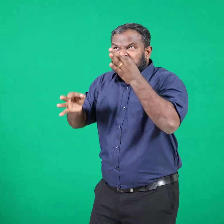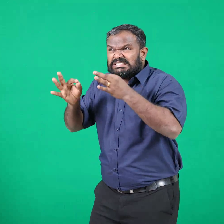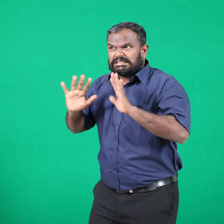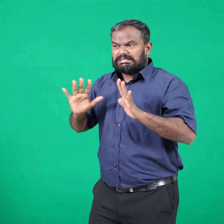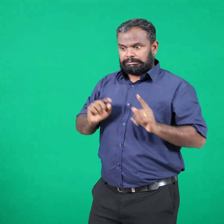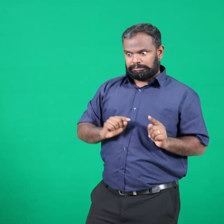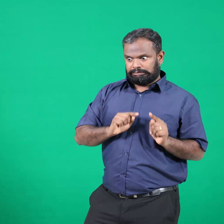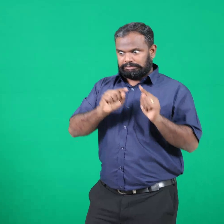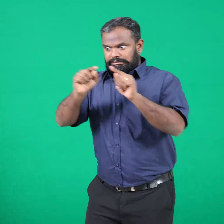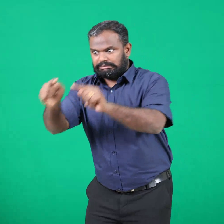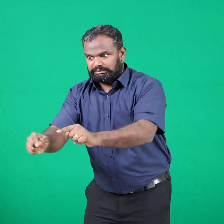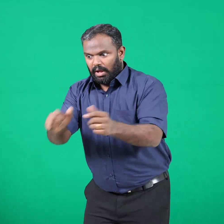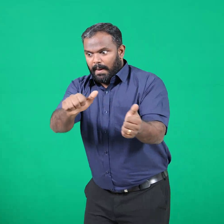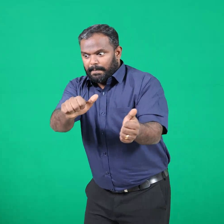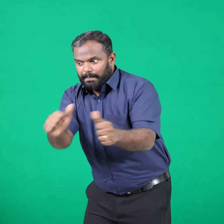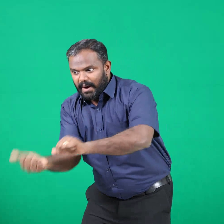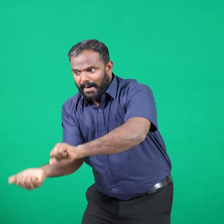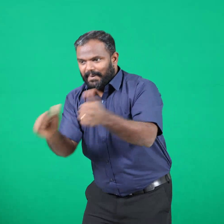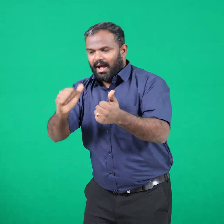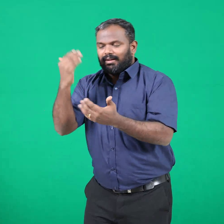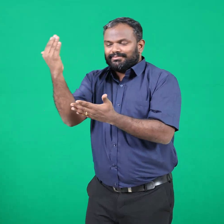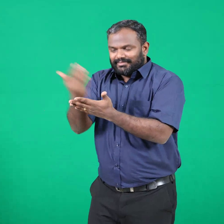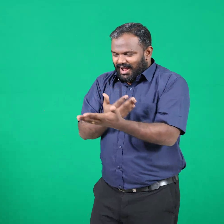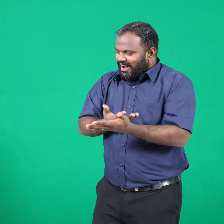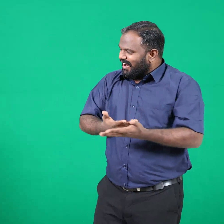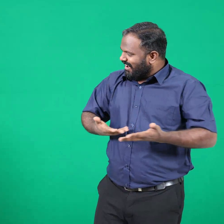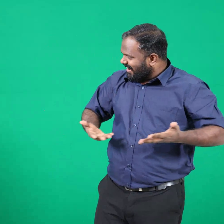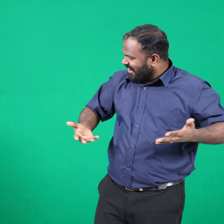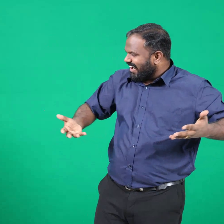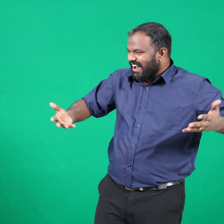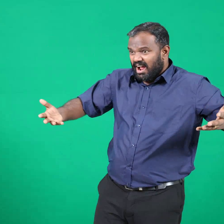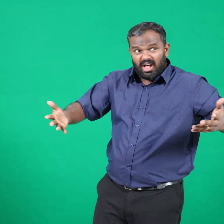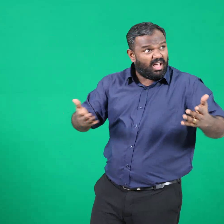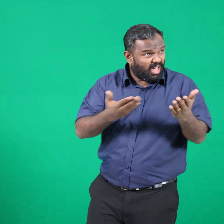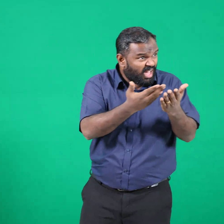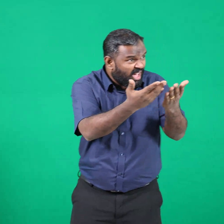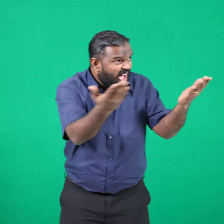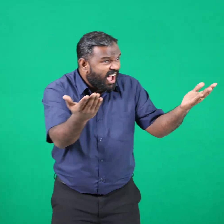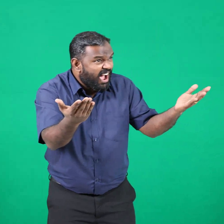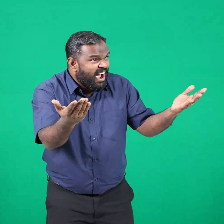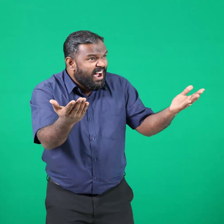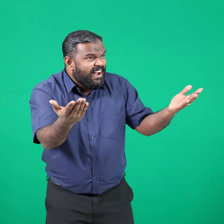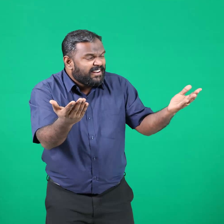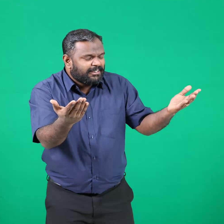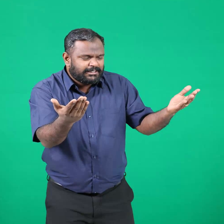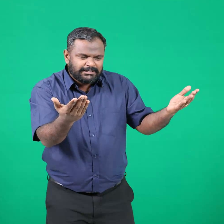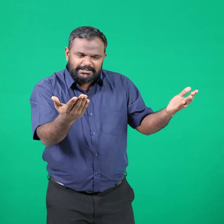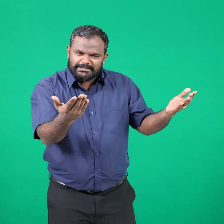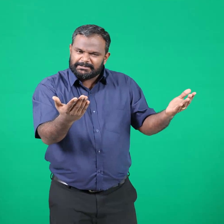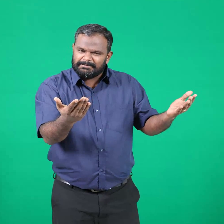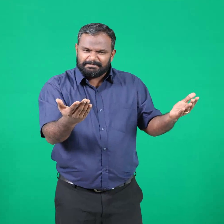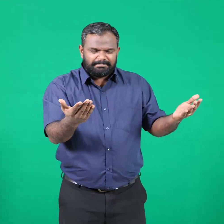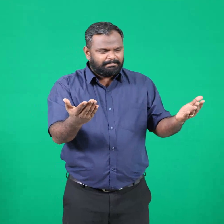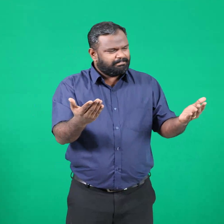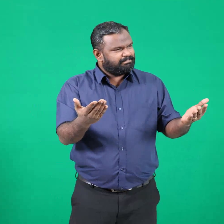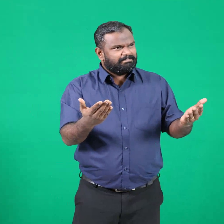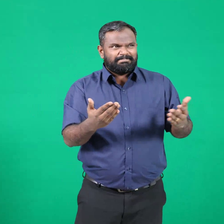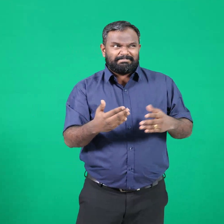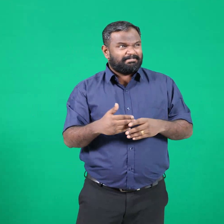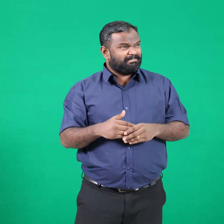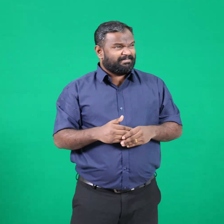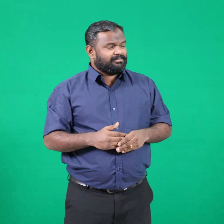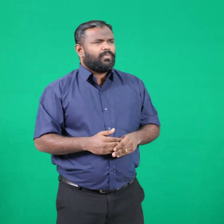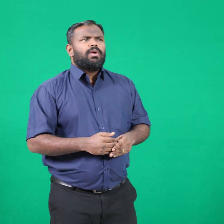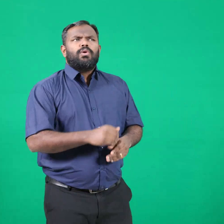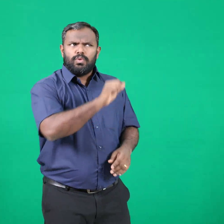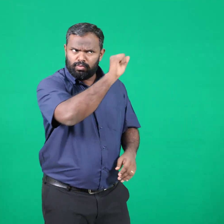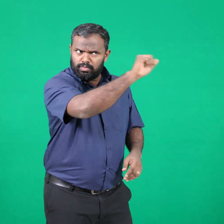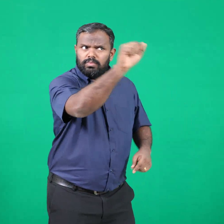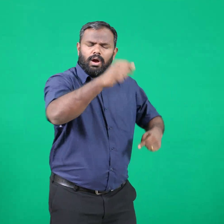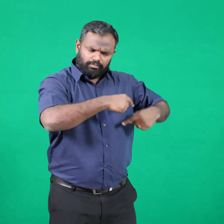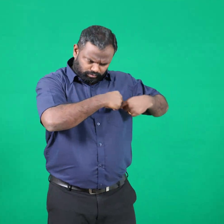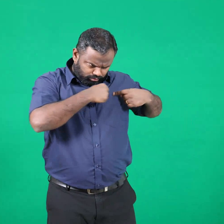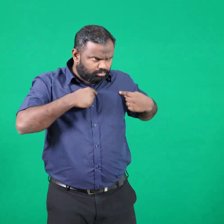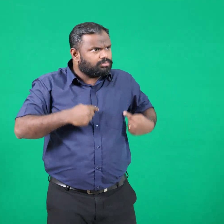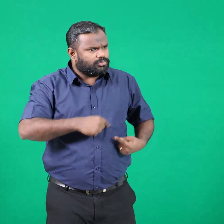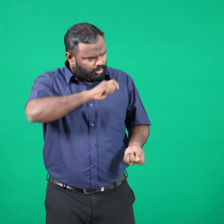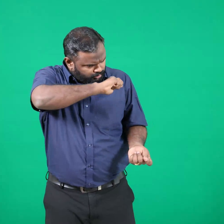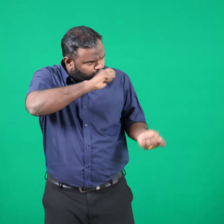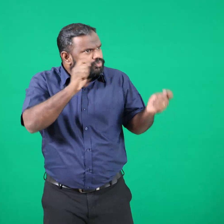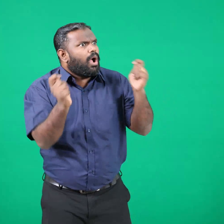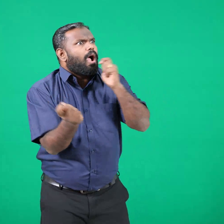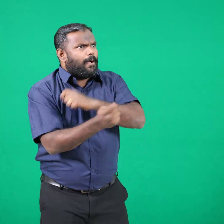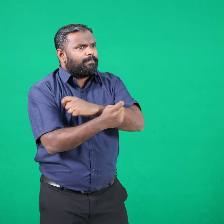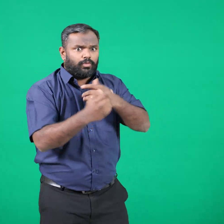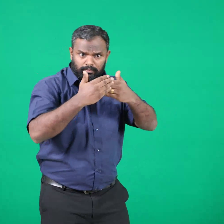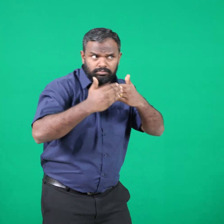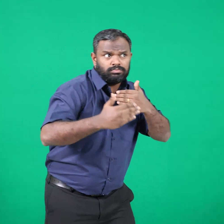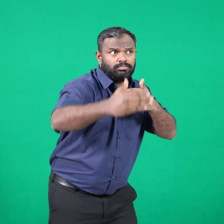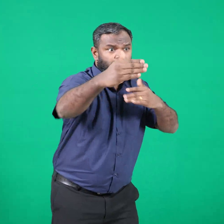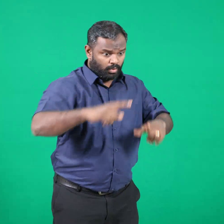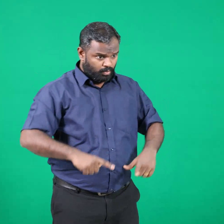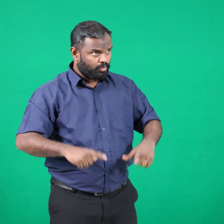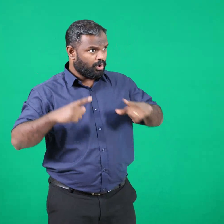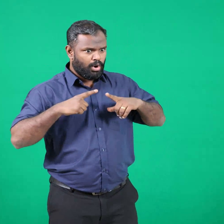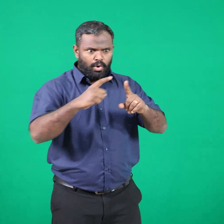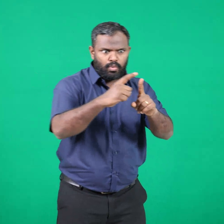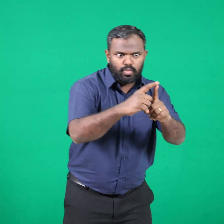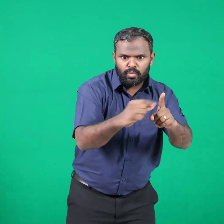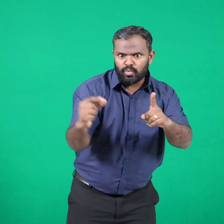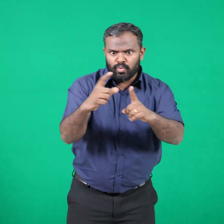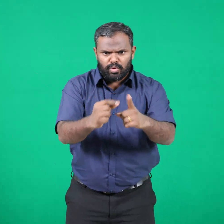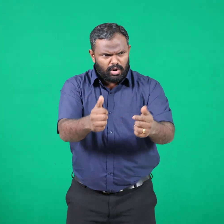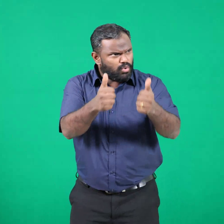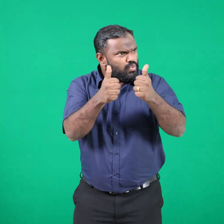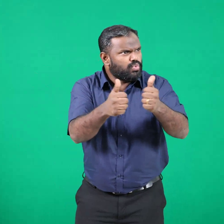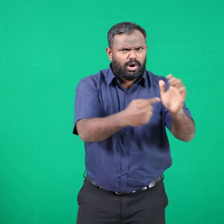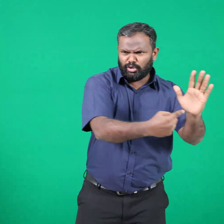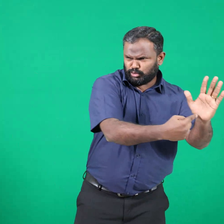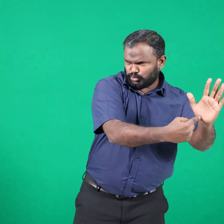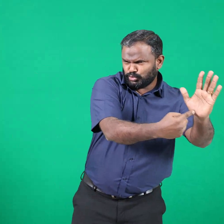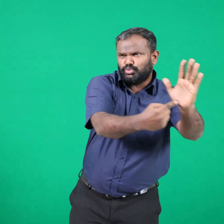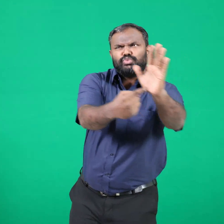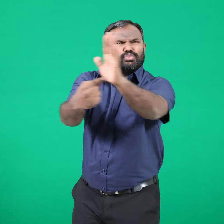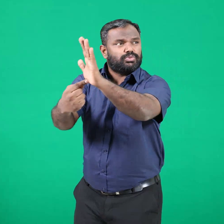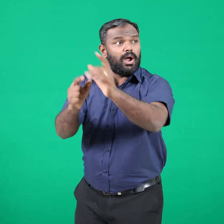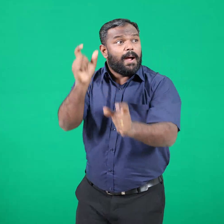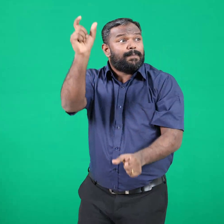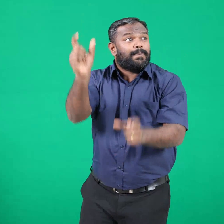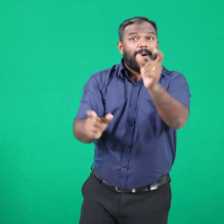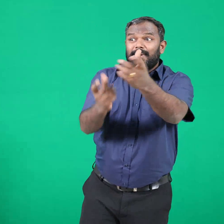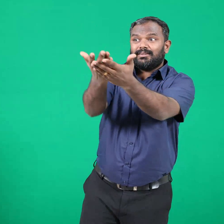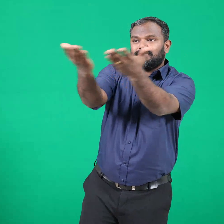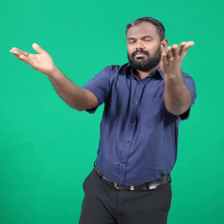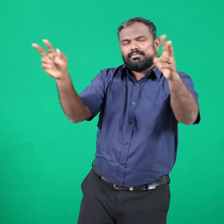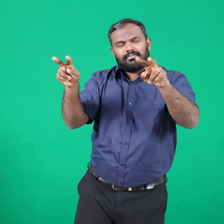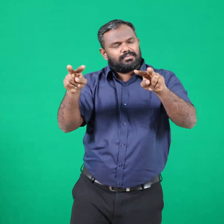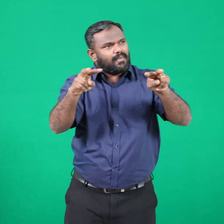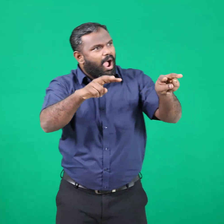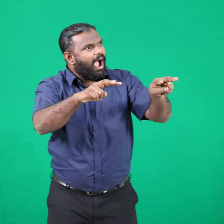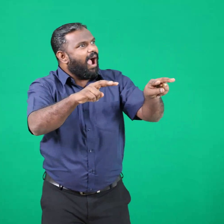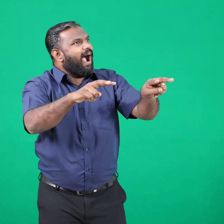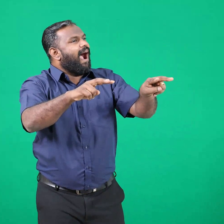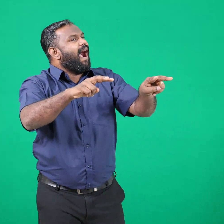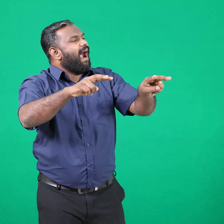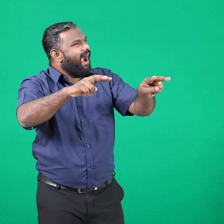Produce fruit, then, in keeping with repentance.